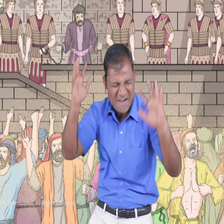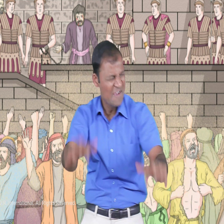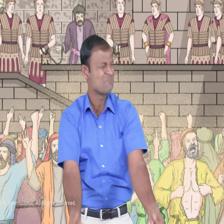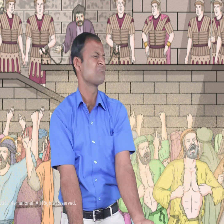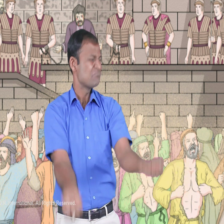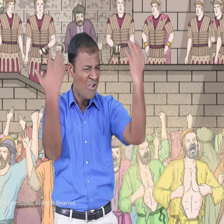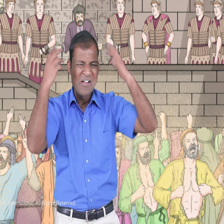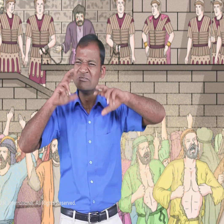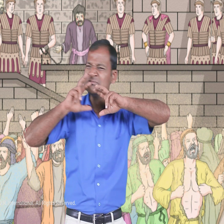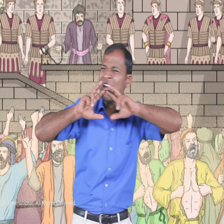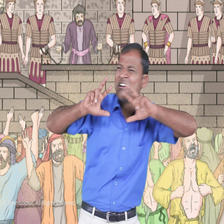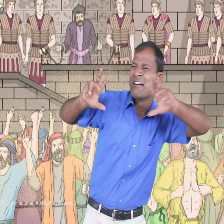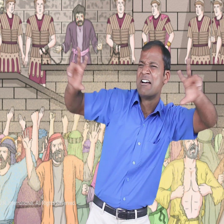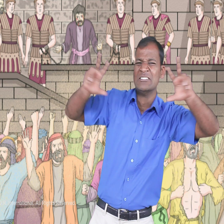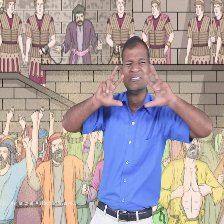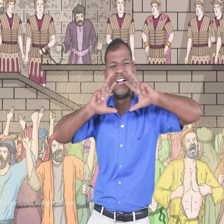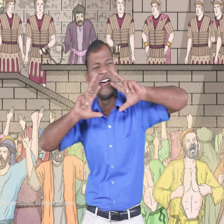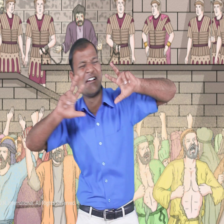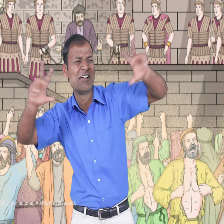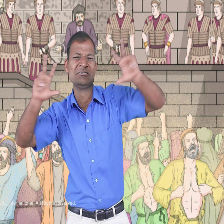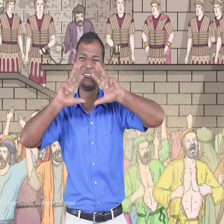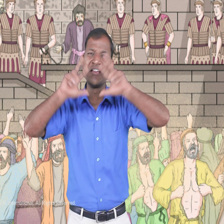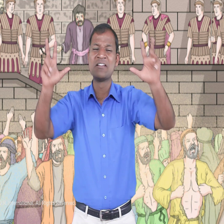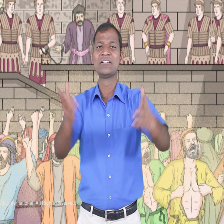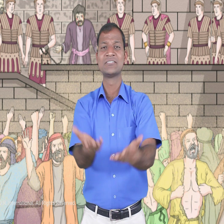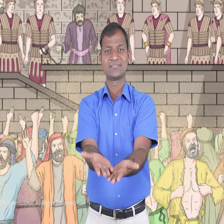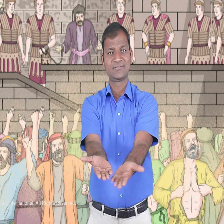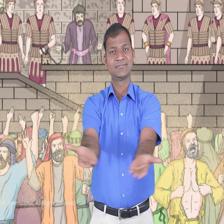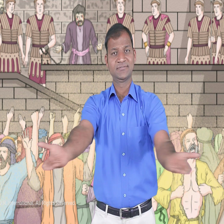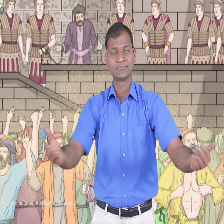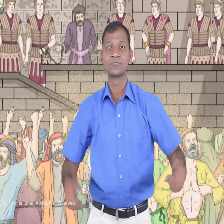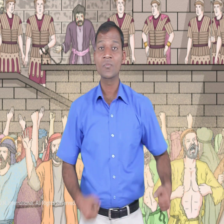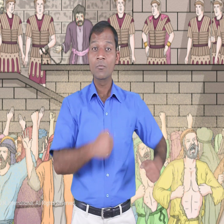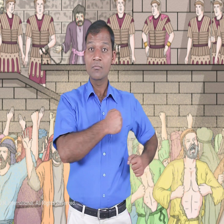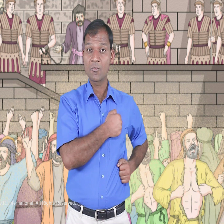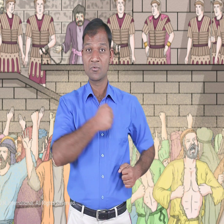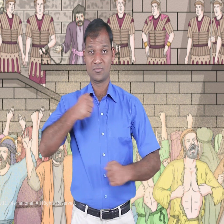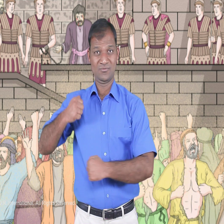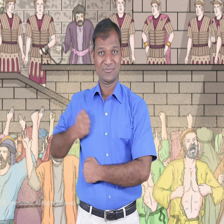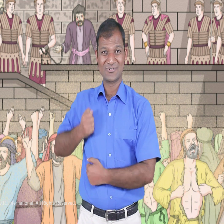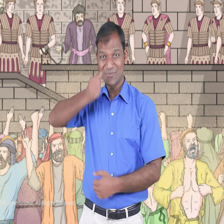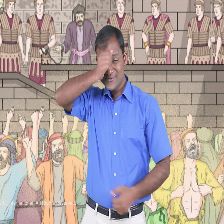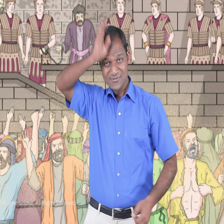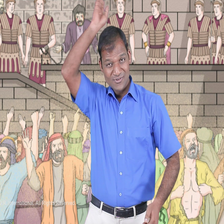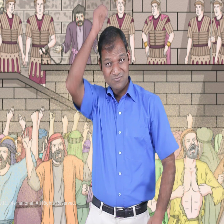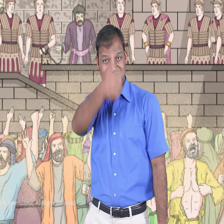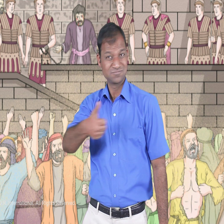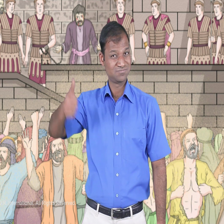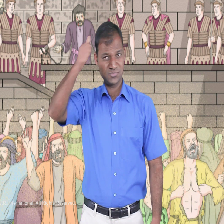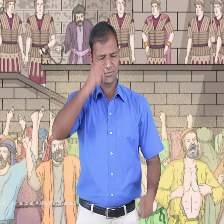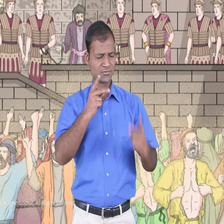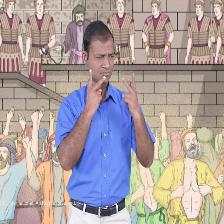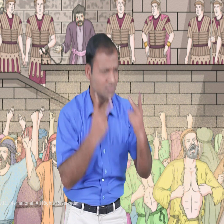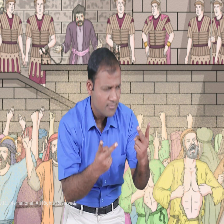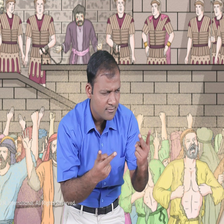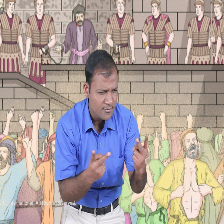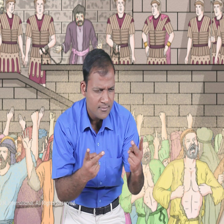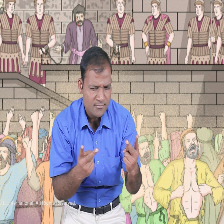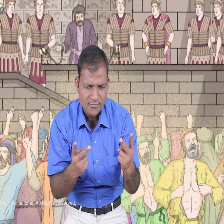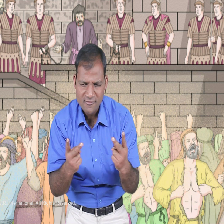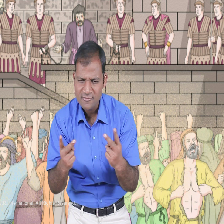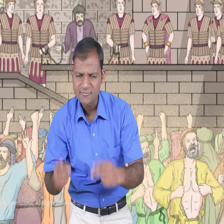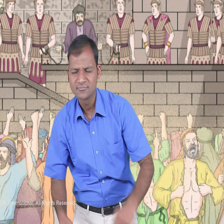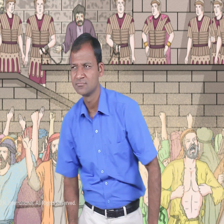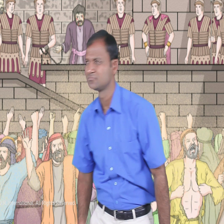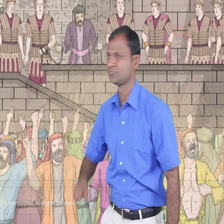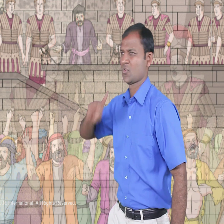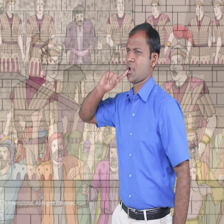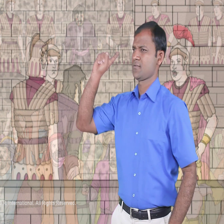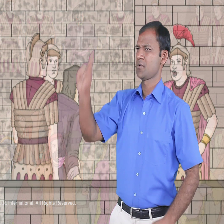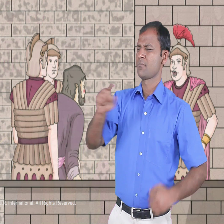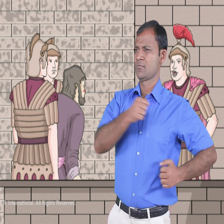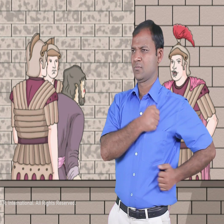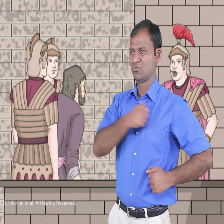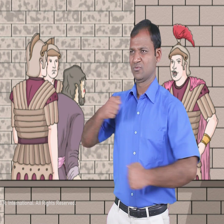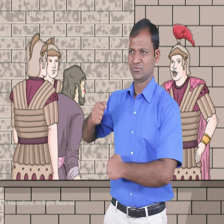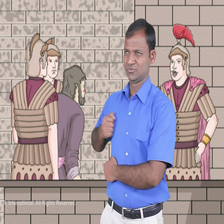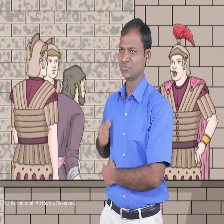He is not fit to live!”